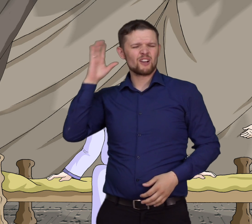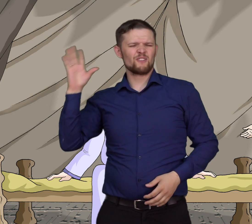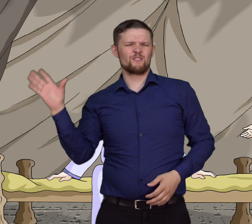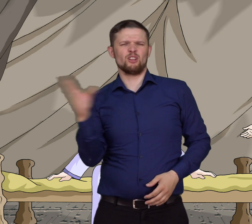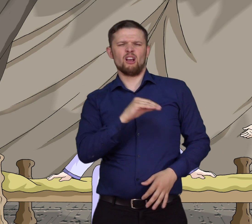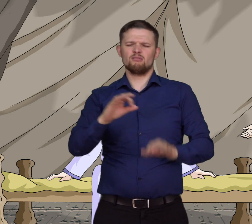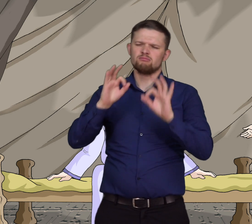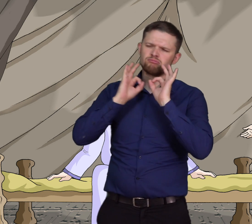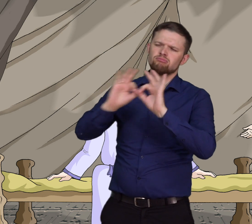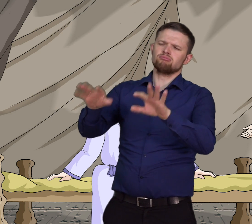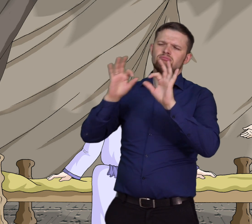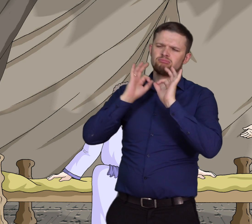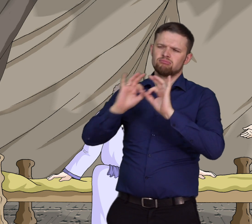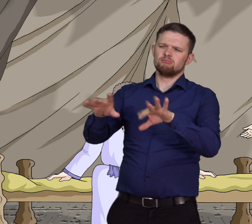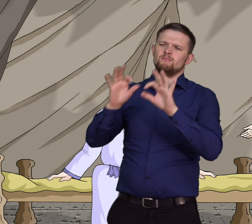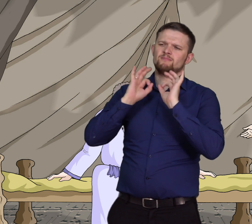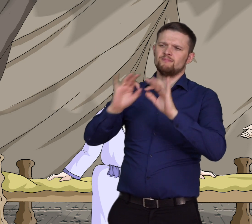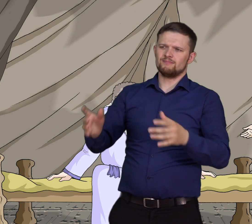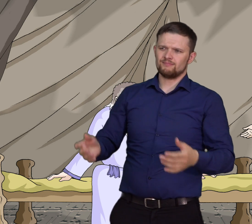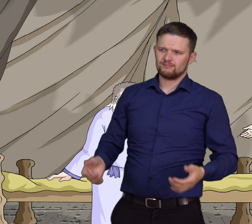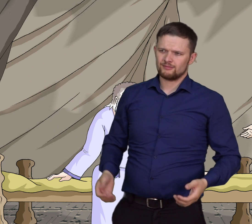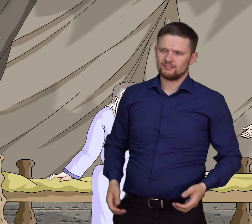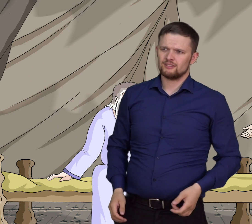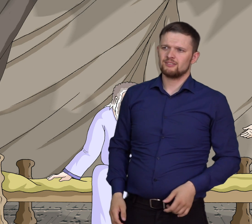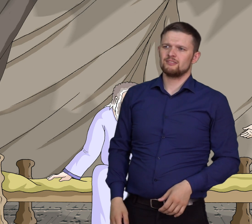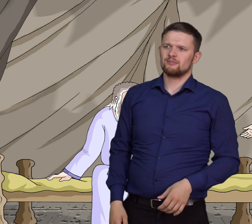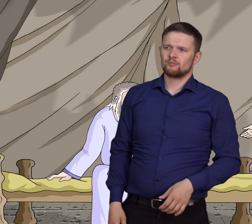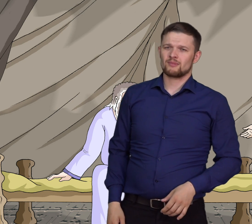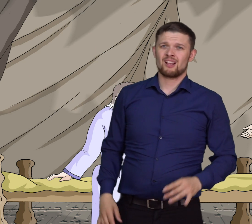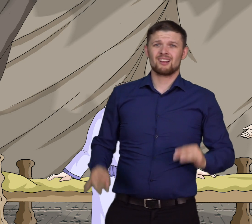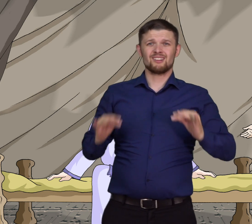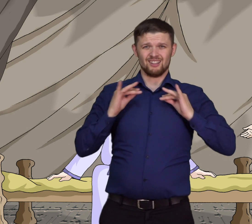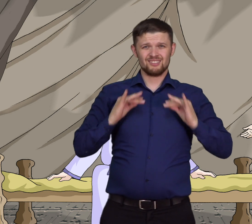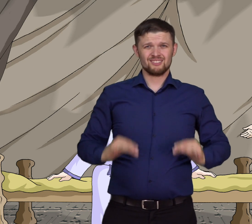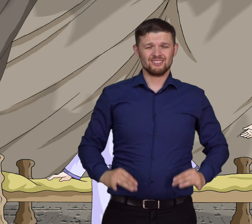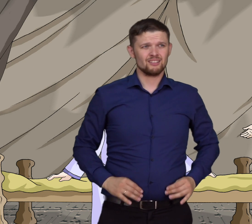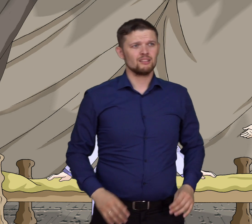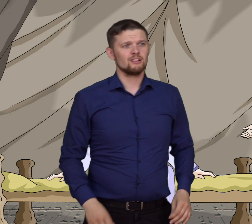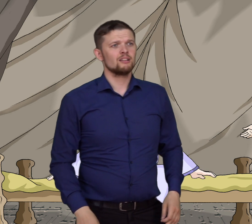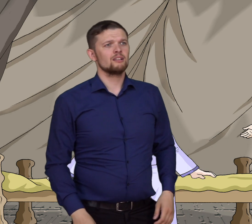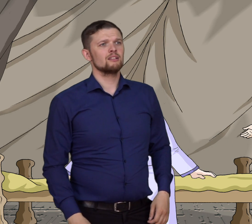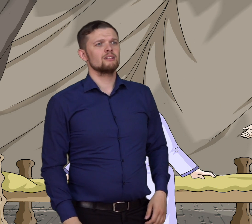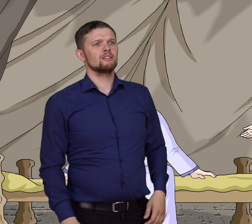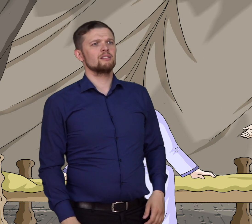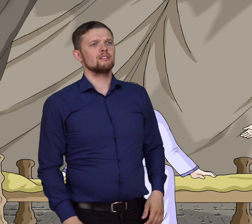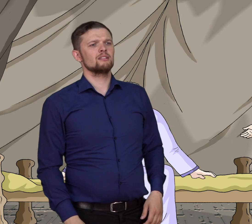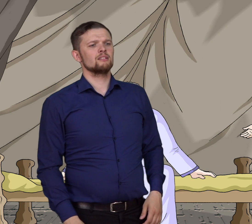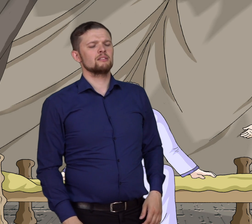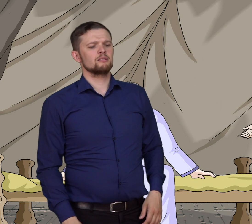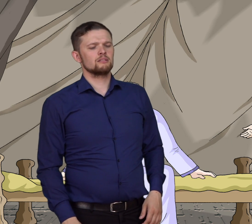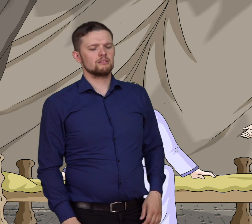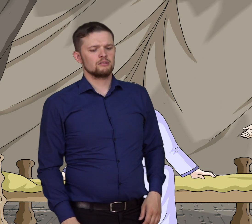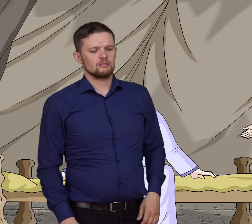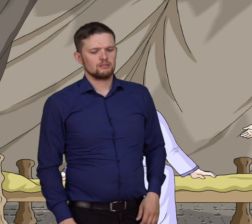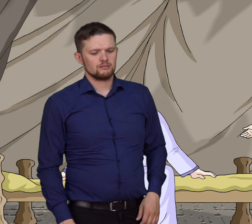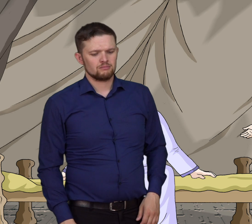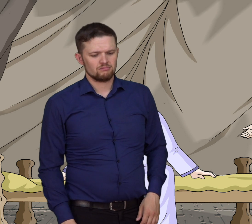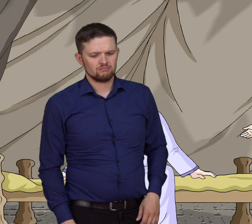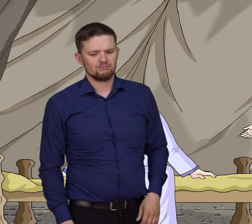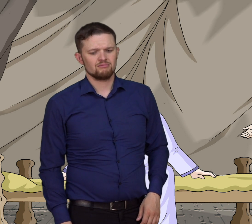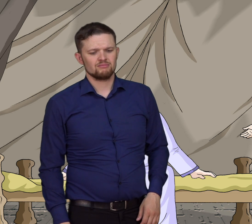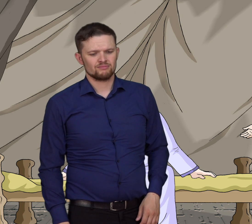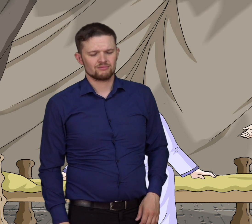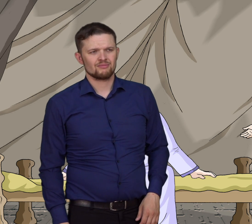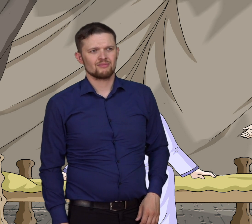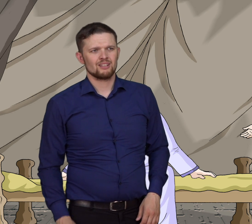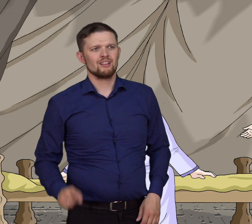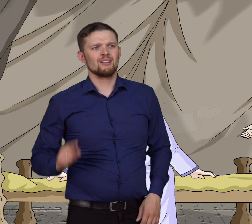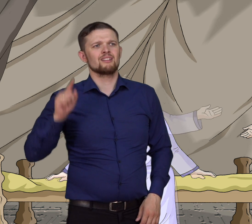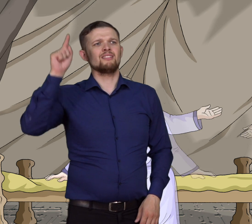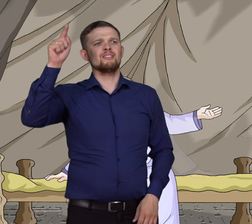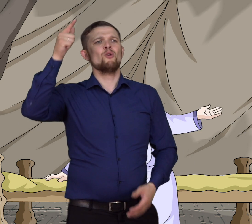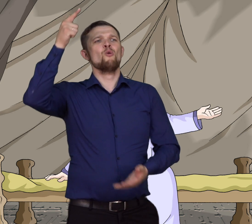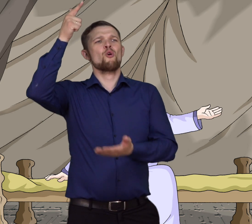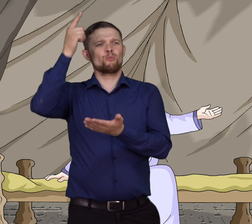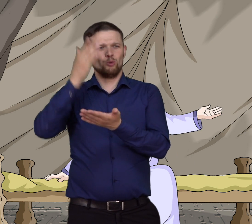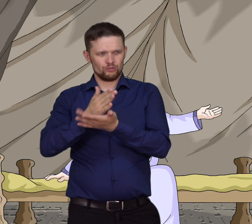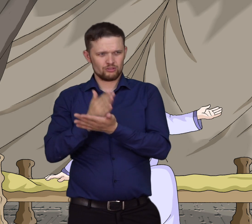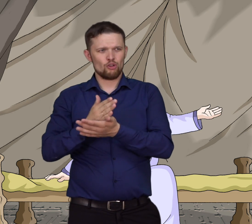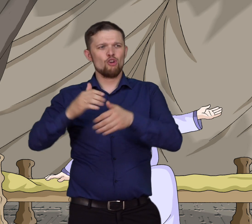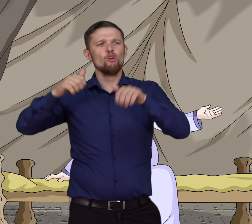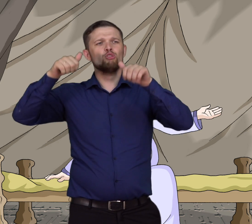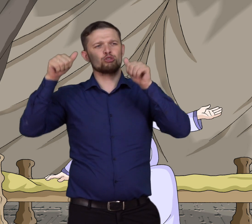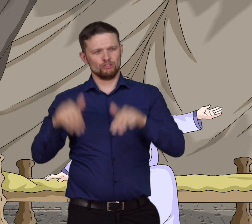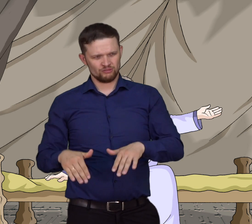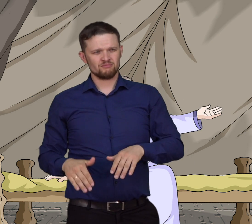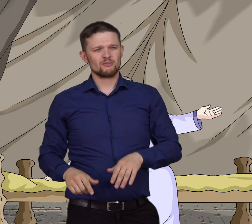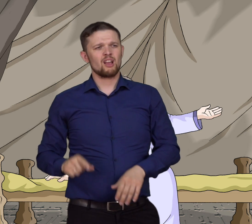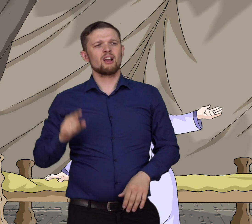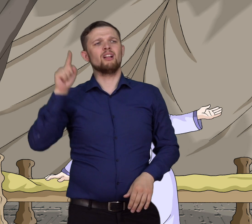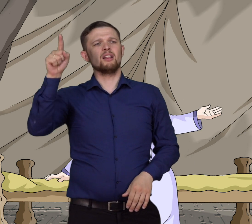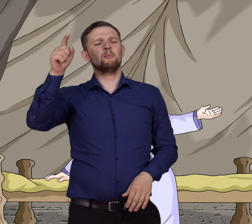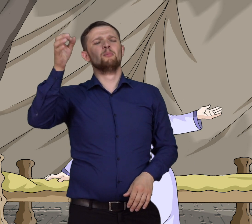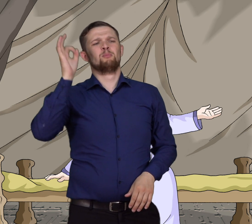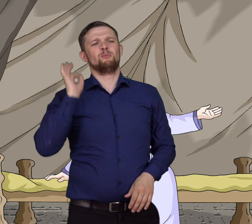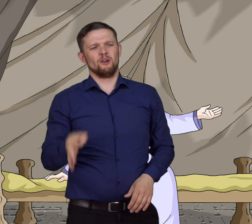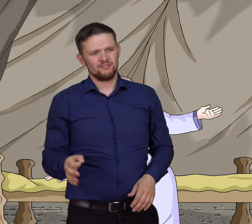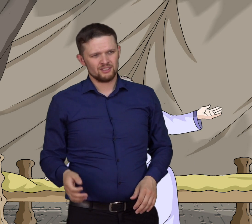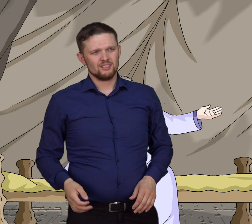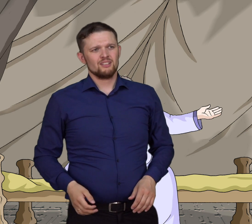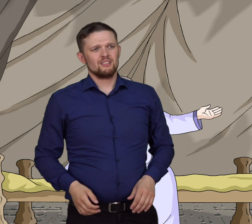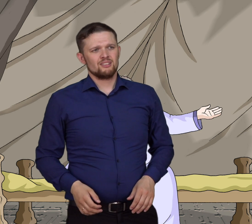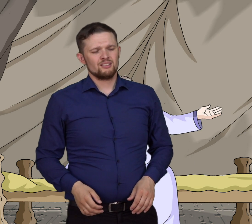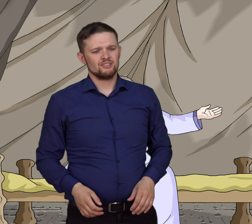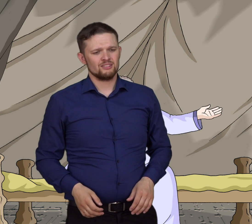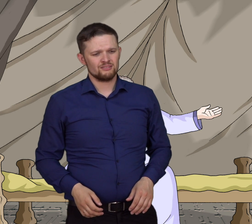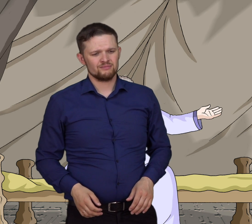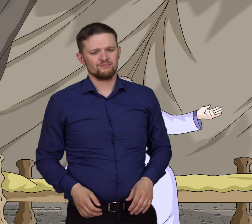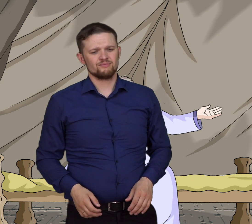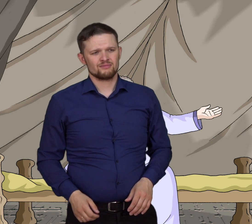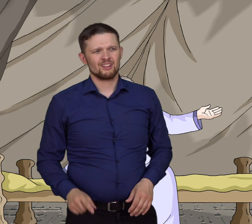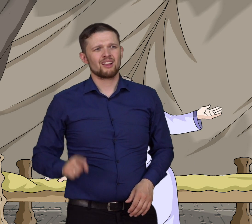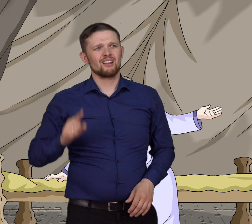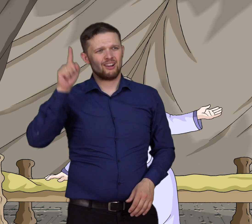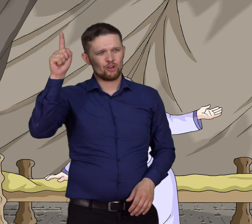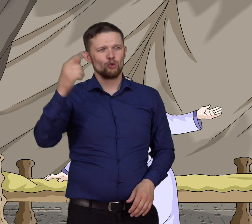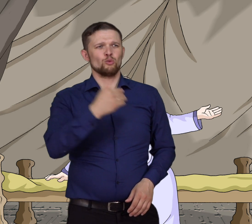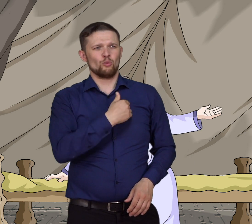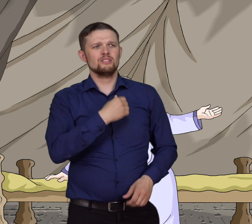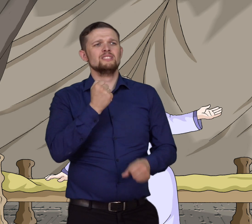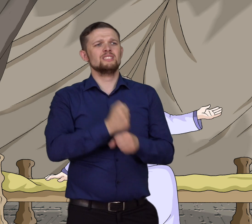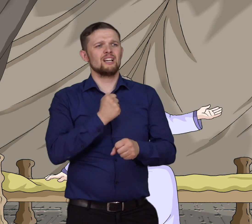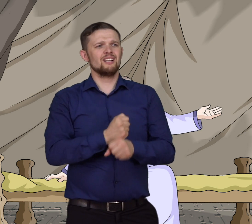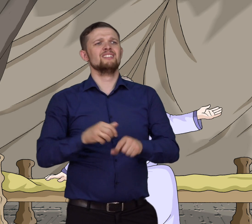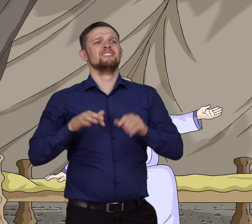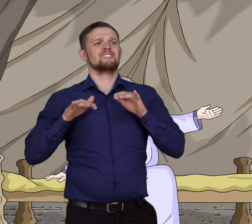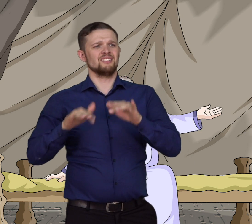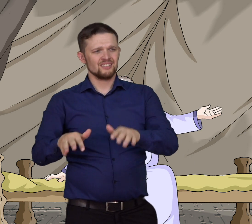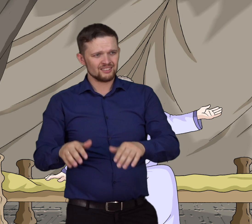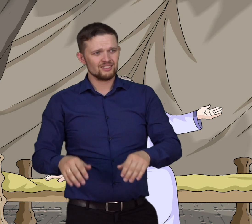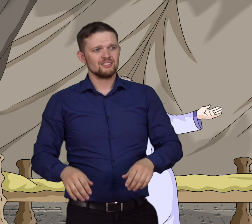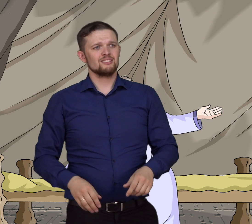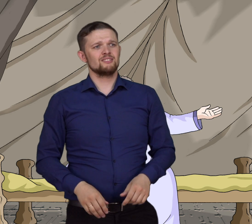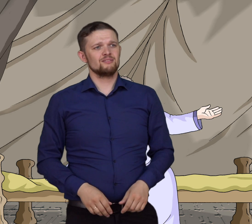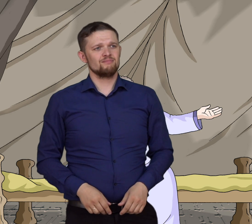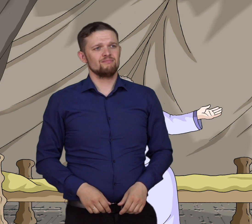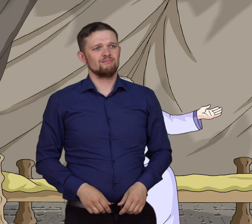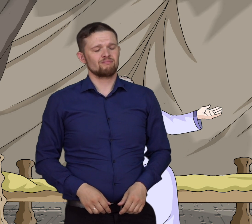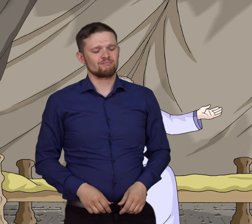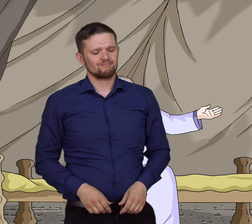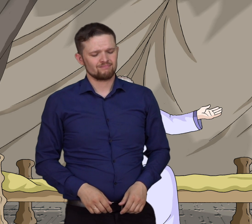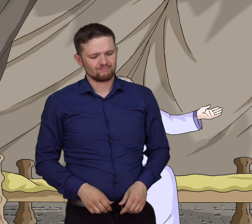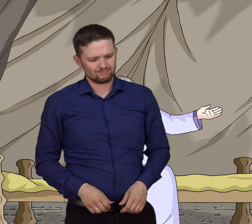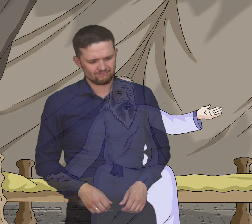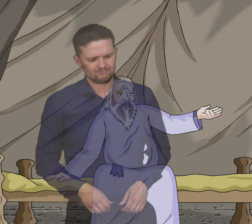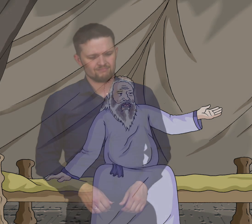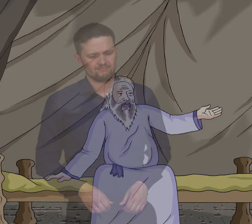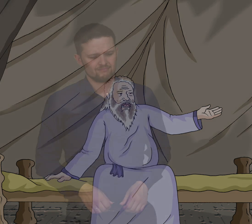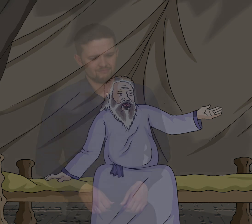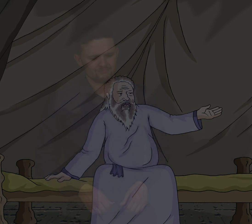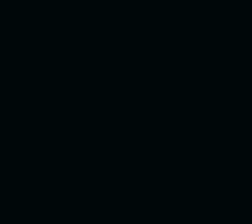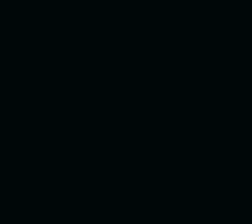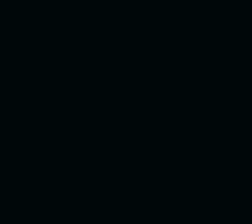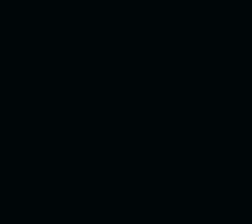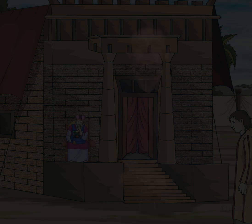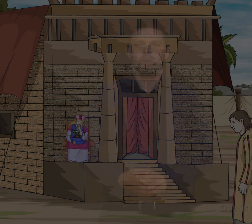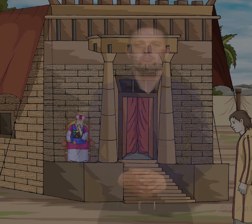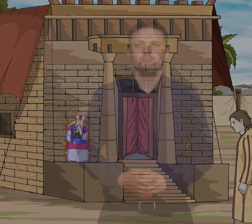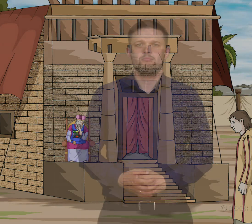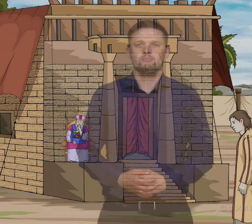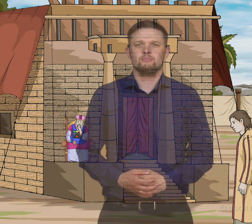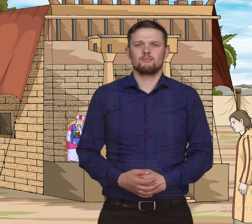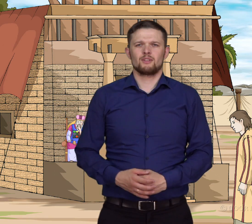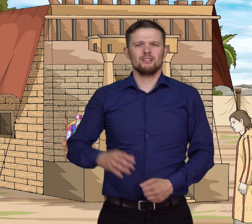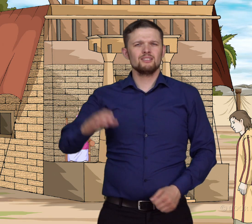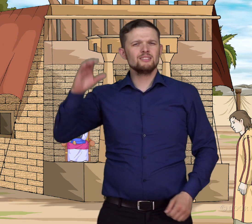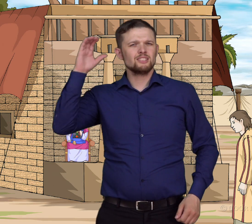So Samuel told him everything and did not hide a thing from him. “He is the LORD,” replied Eli. “Let Him do what is good in His eyes.”